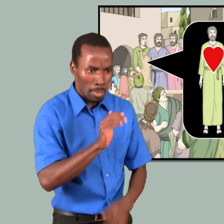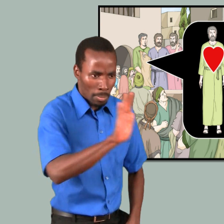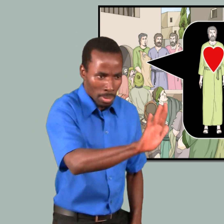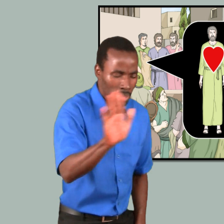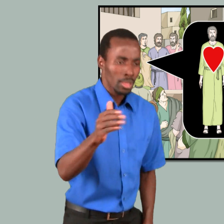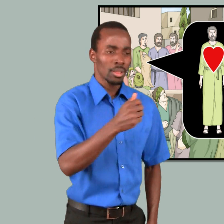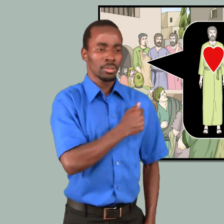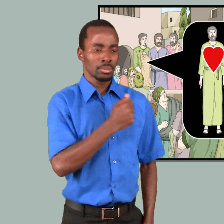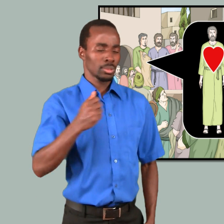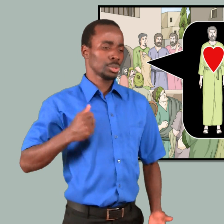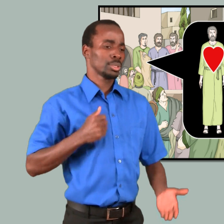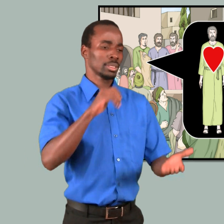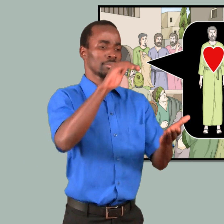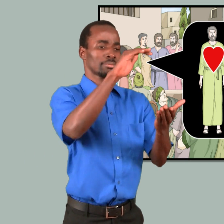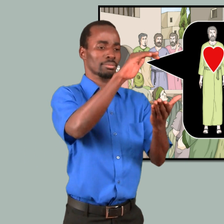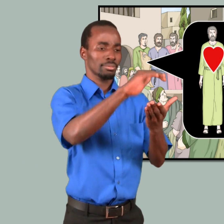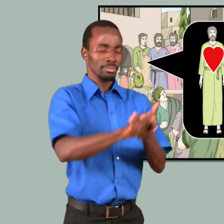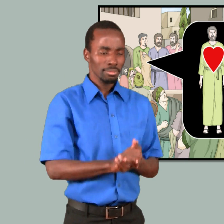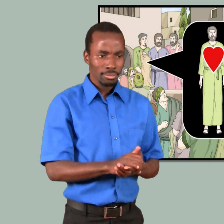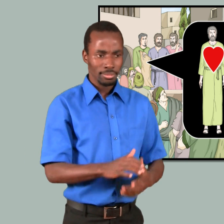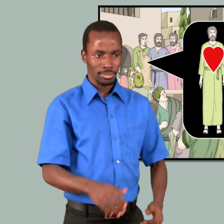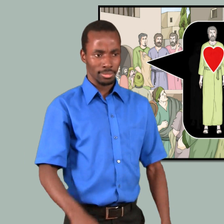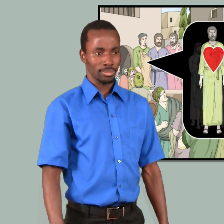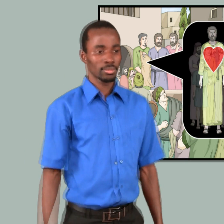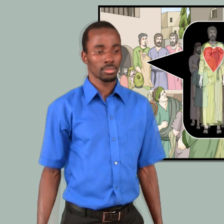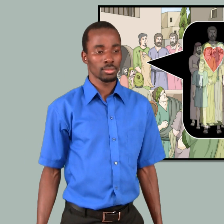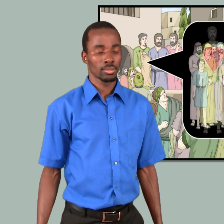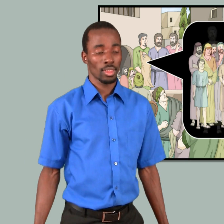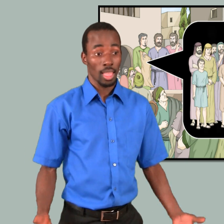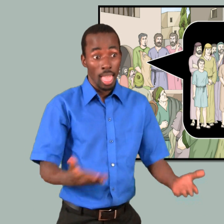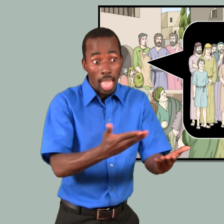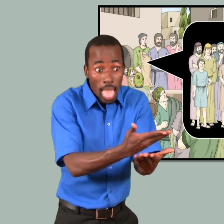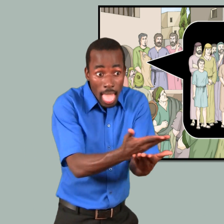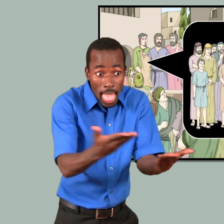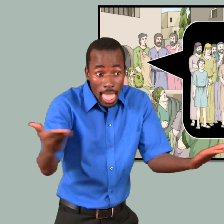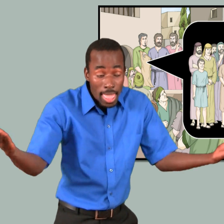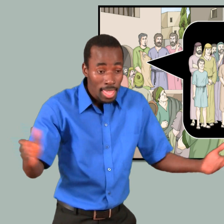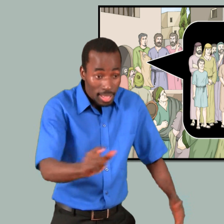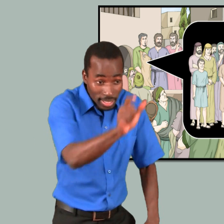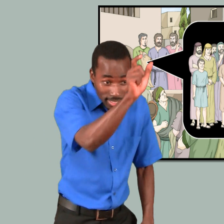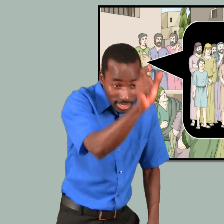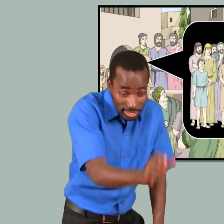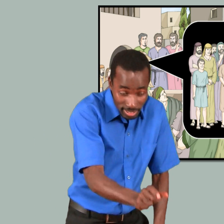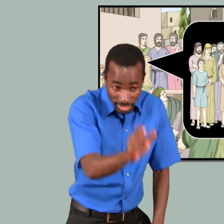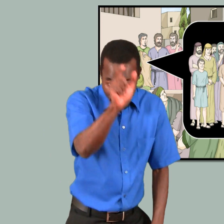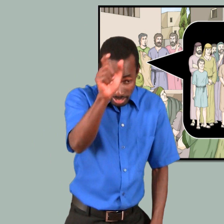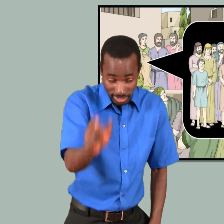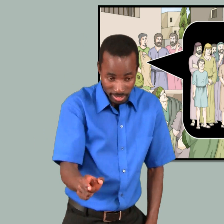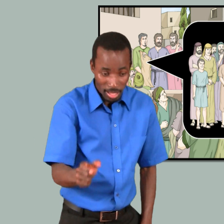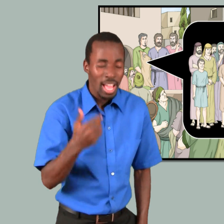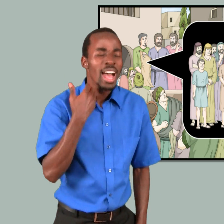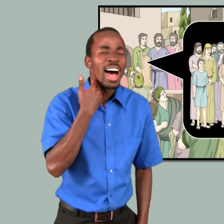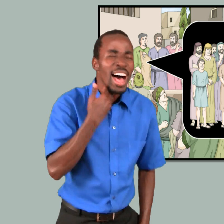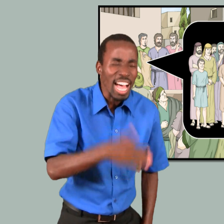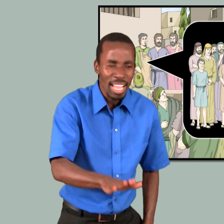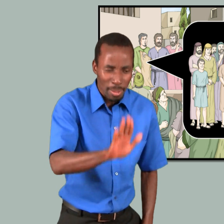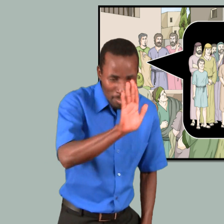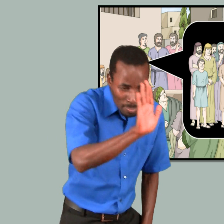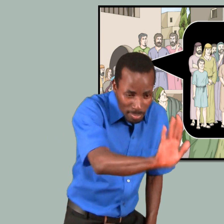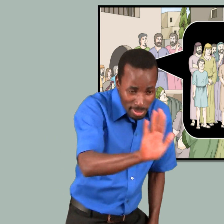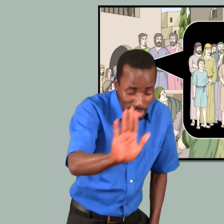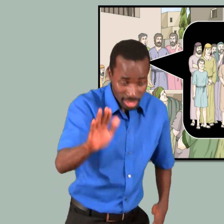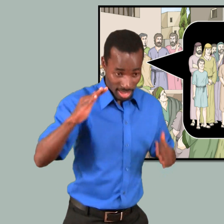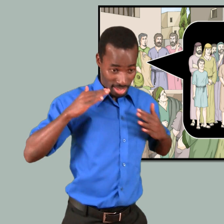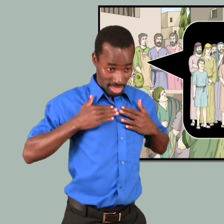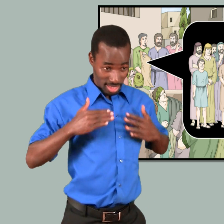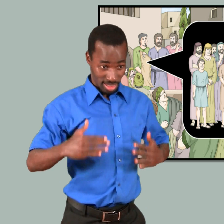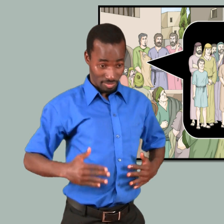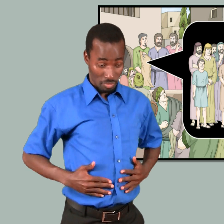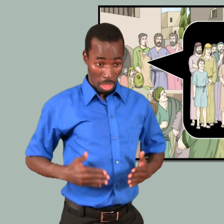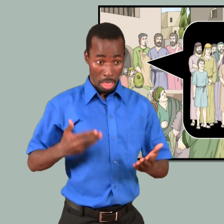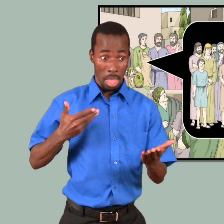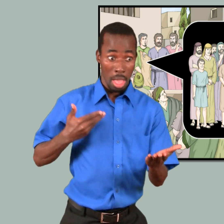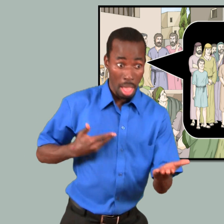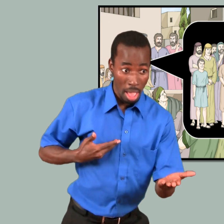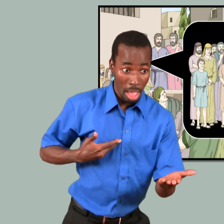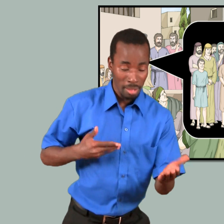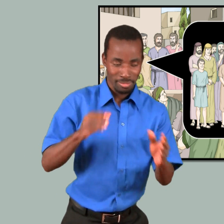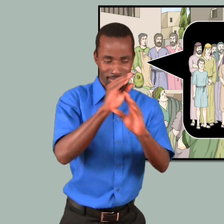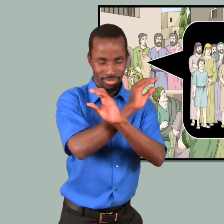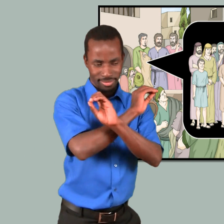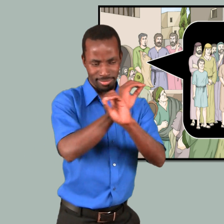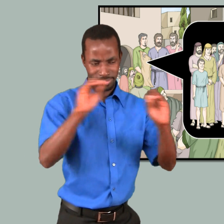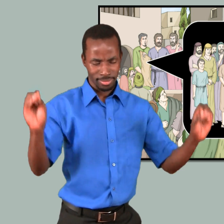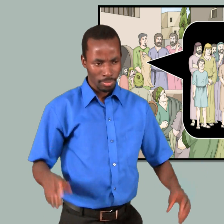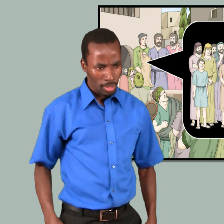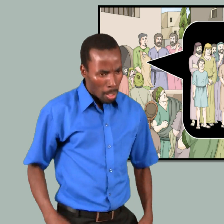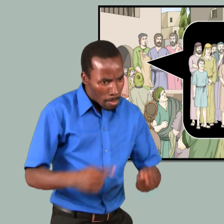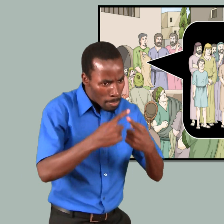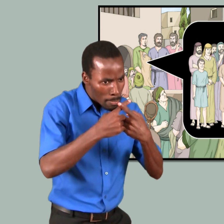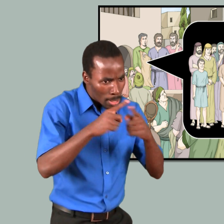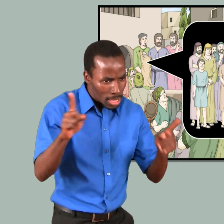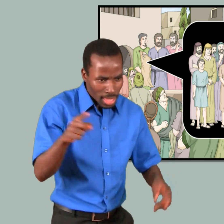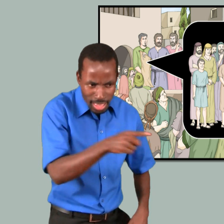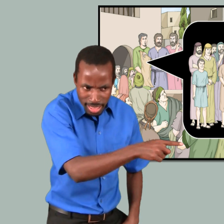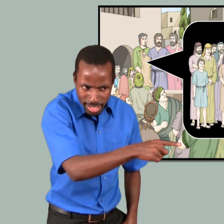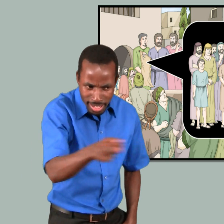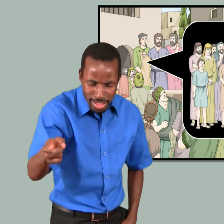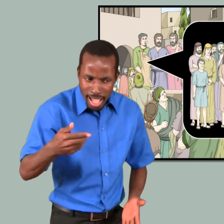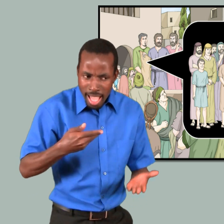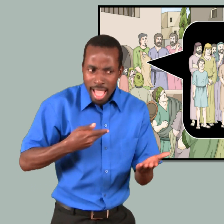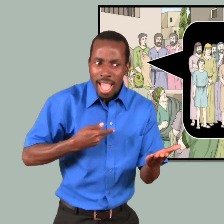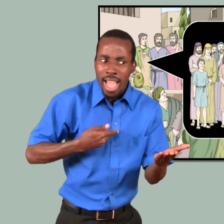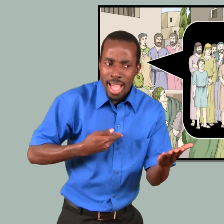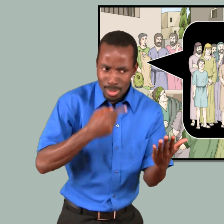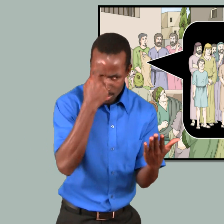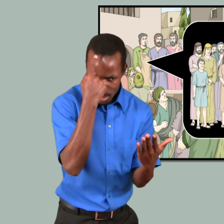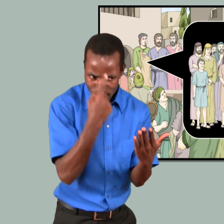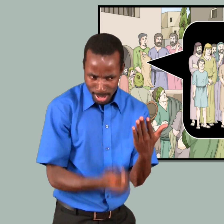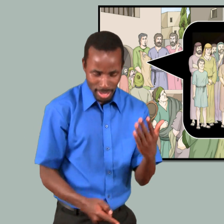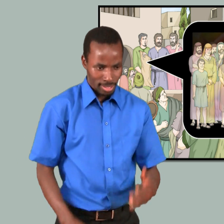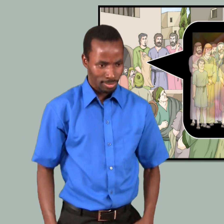He who loves his wife loves himself.